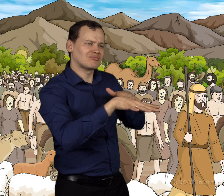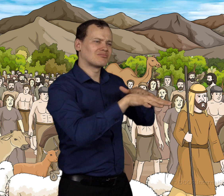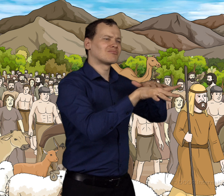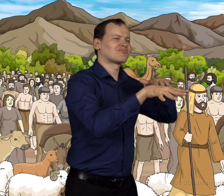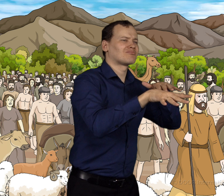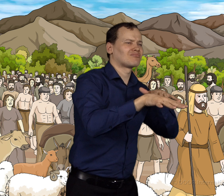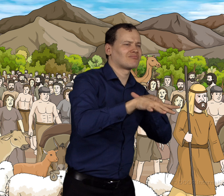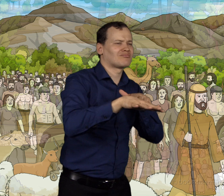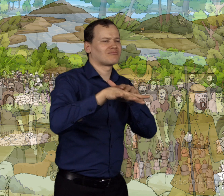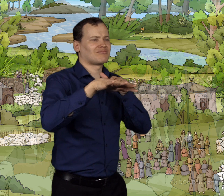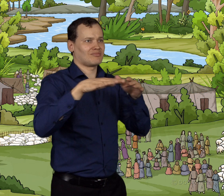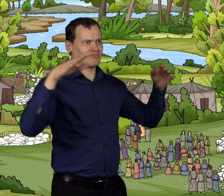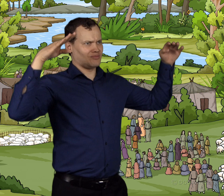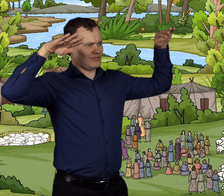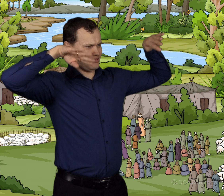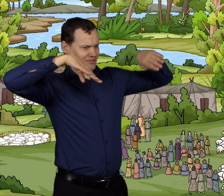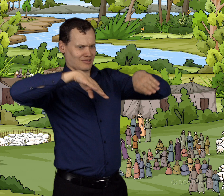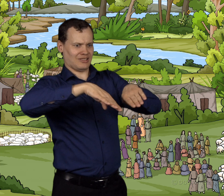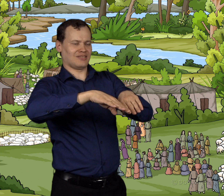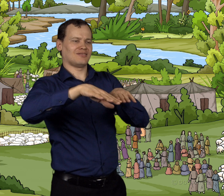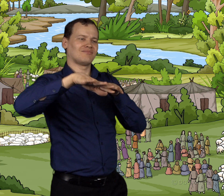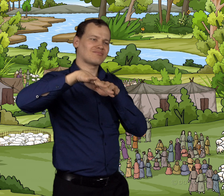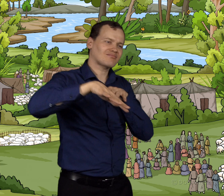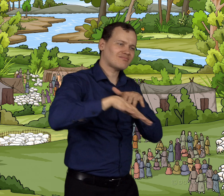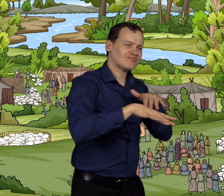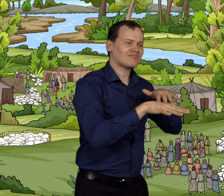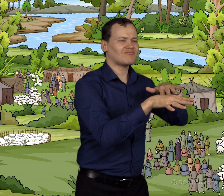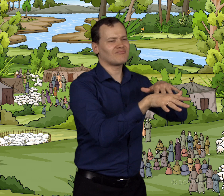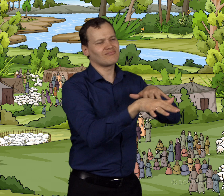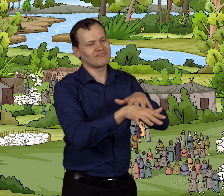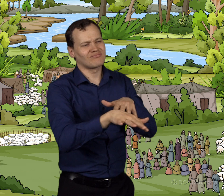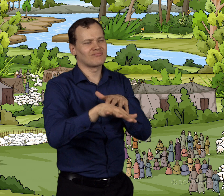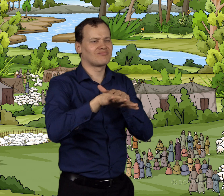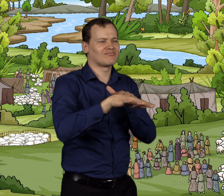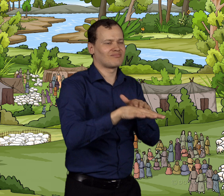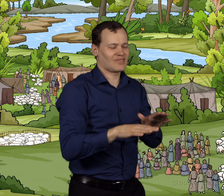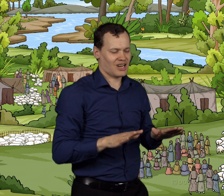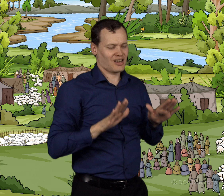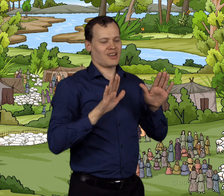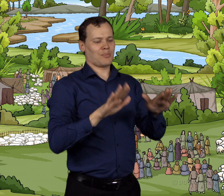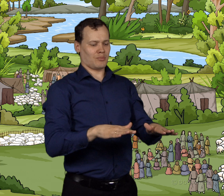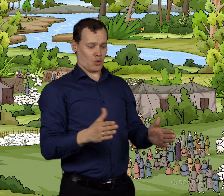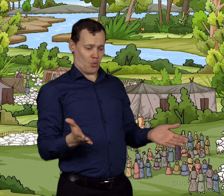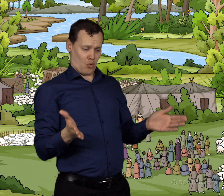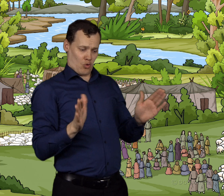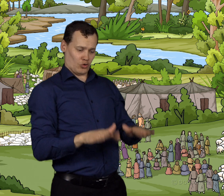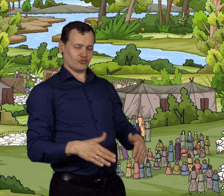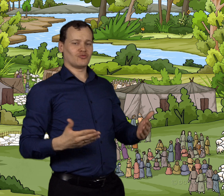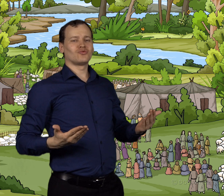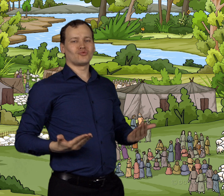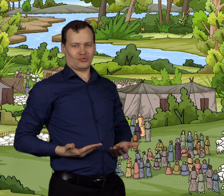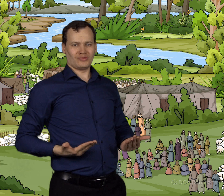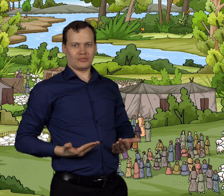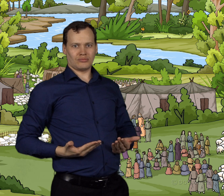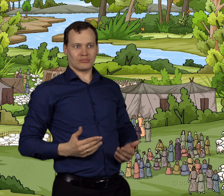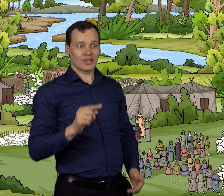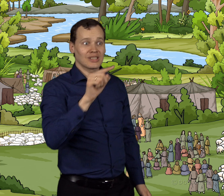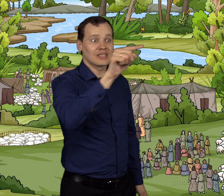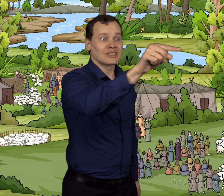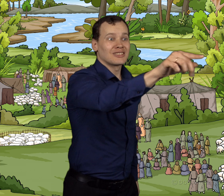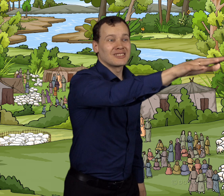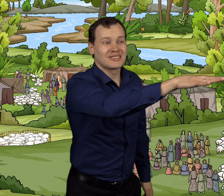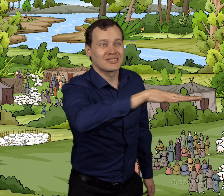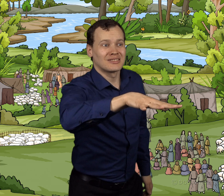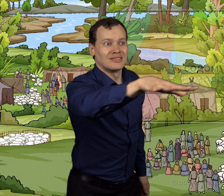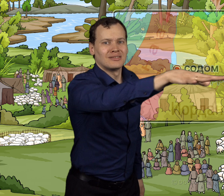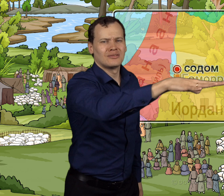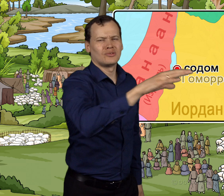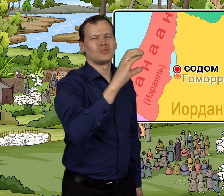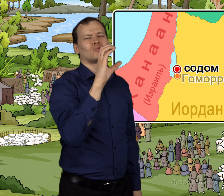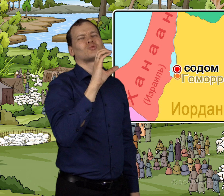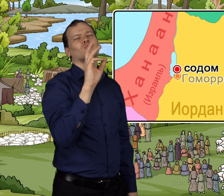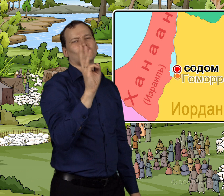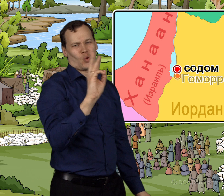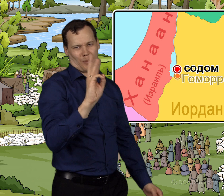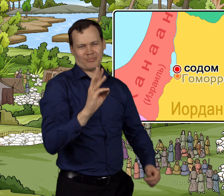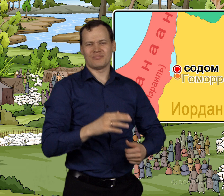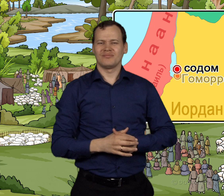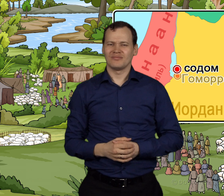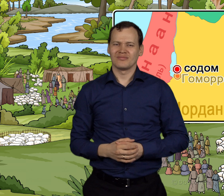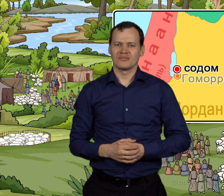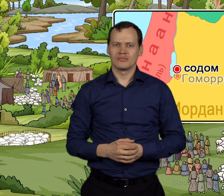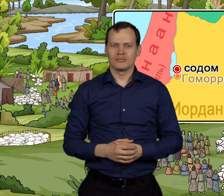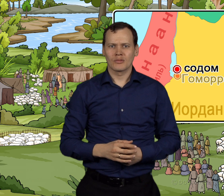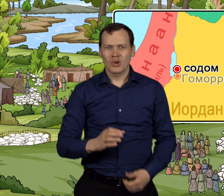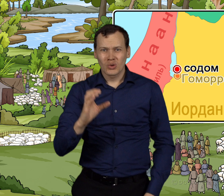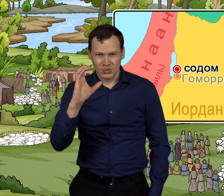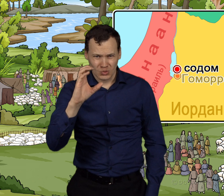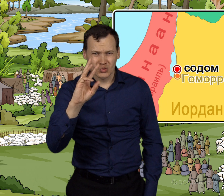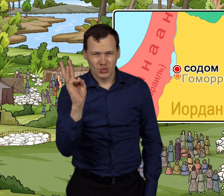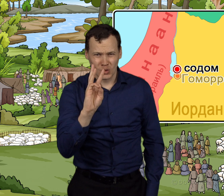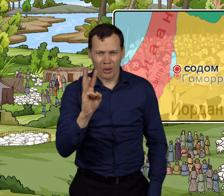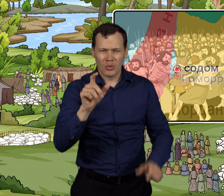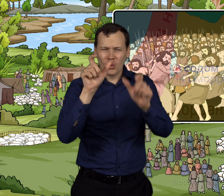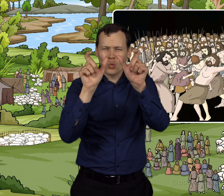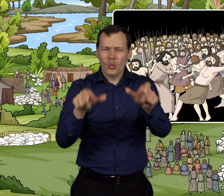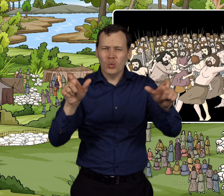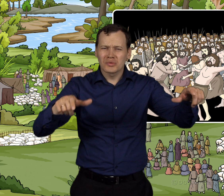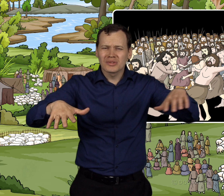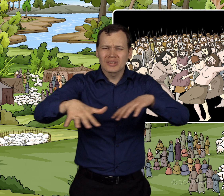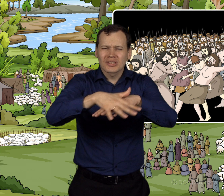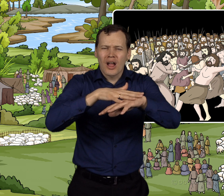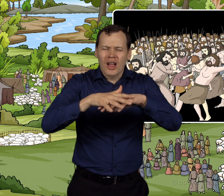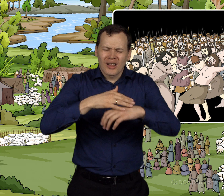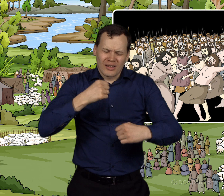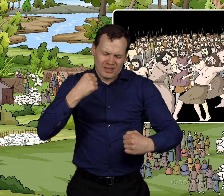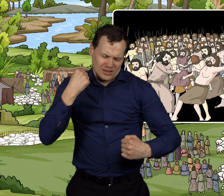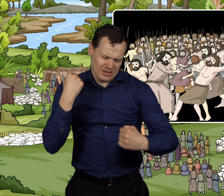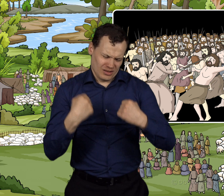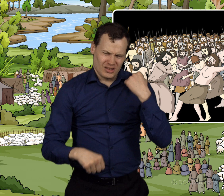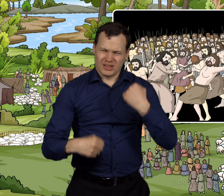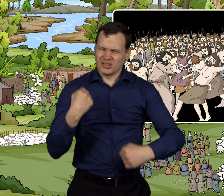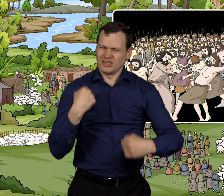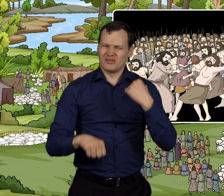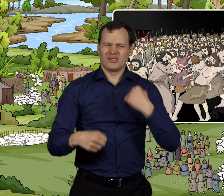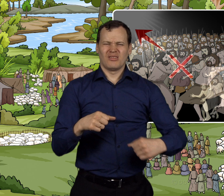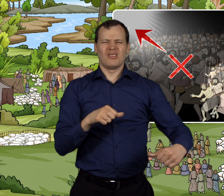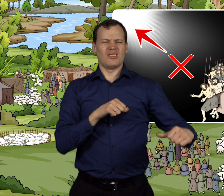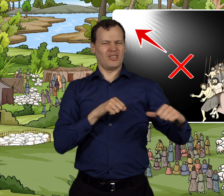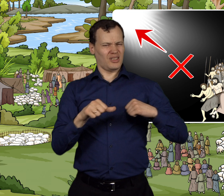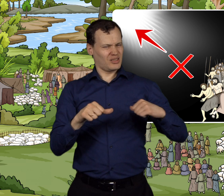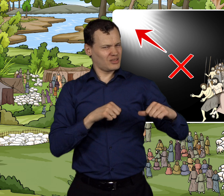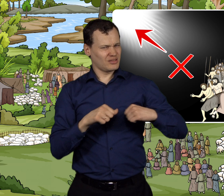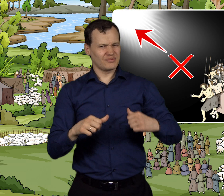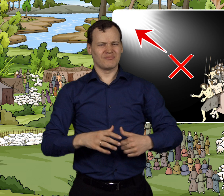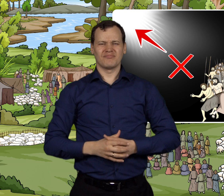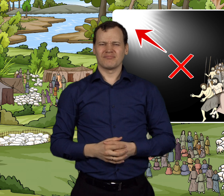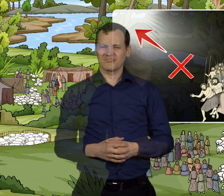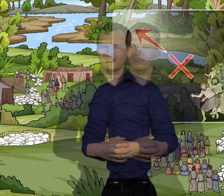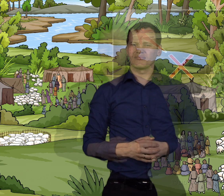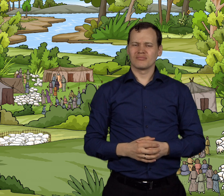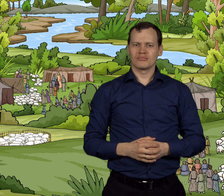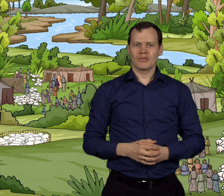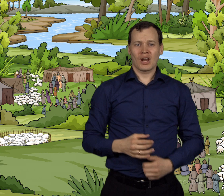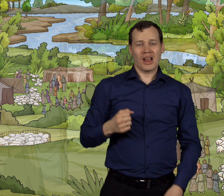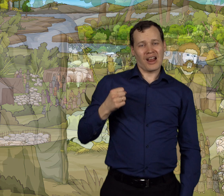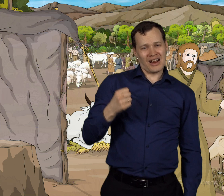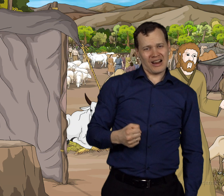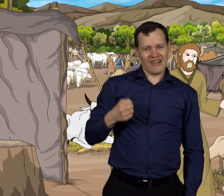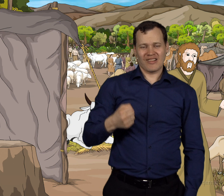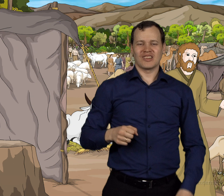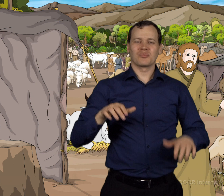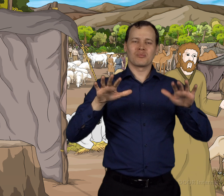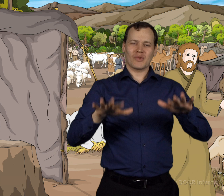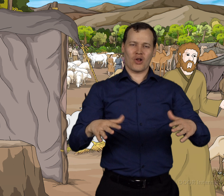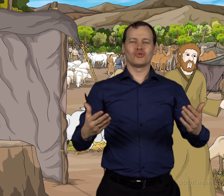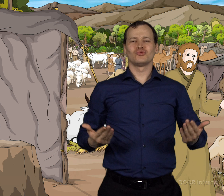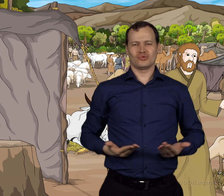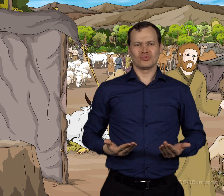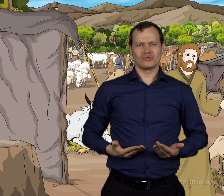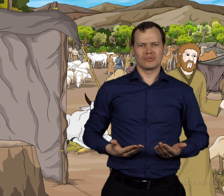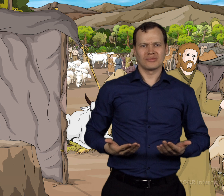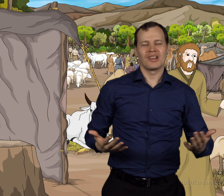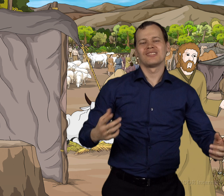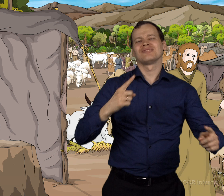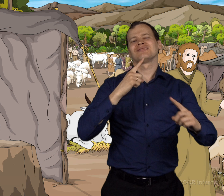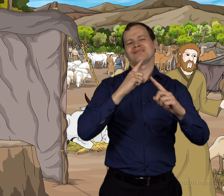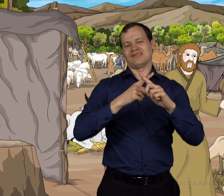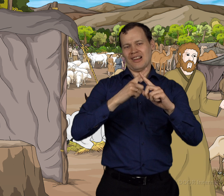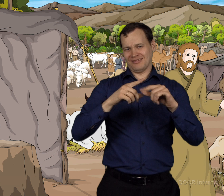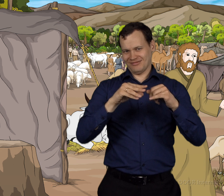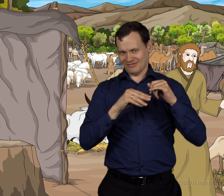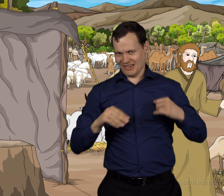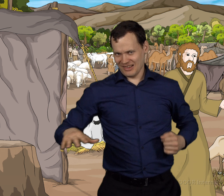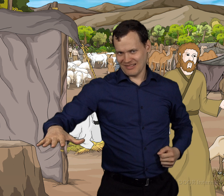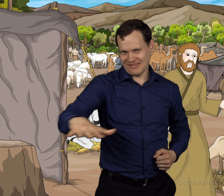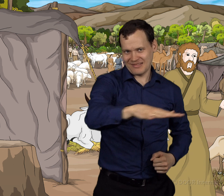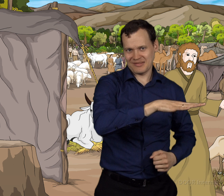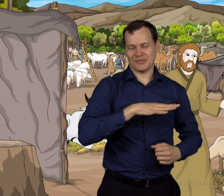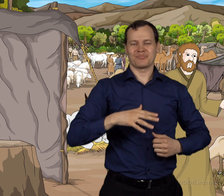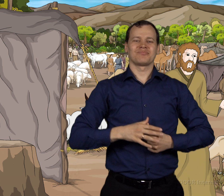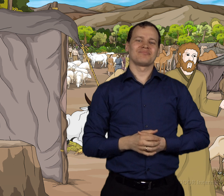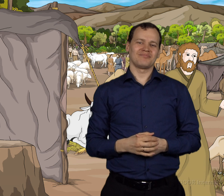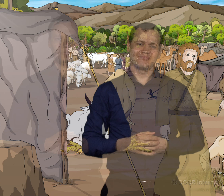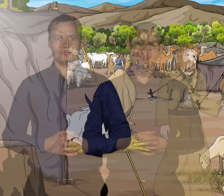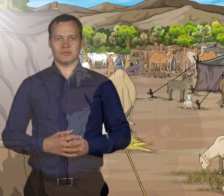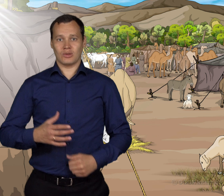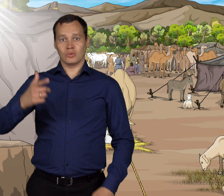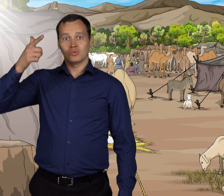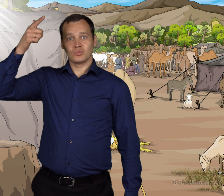Abram lived in the land of Canaan, but Lot settled in the cities of the plain and pitched his tent toward Sodom. But the men of Sodom were wicked, sinning greatly against the LORD.